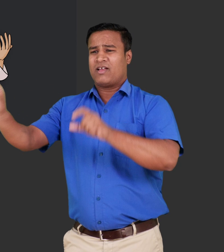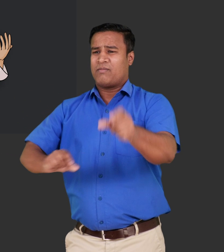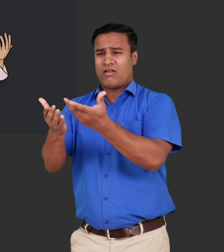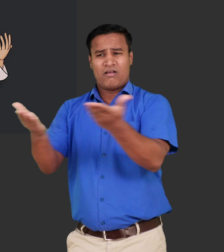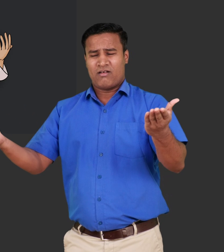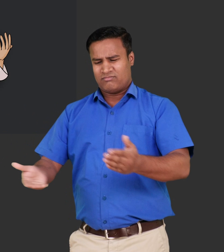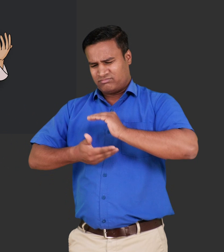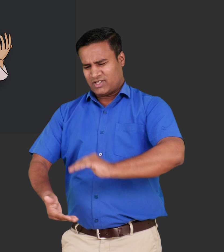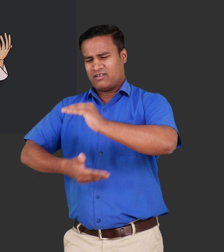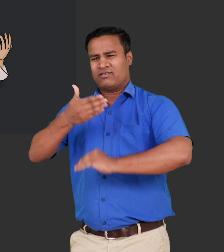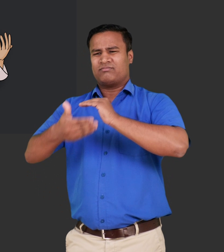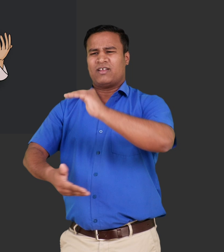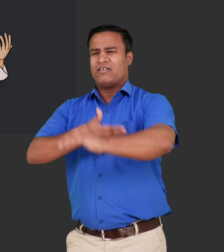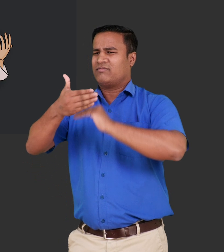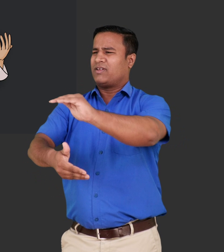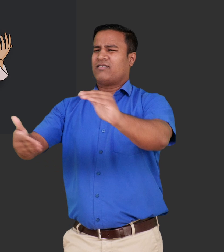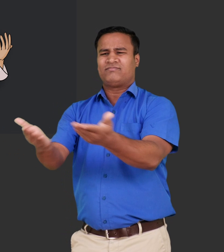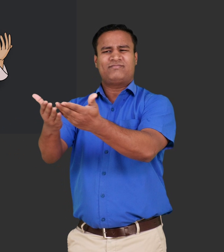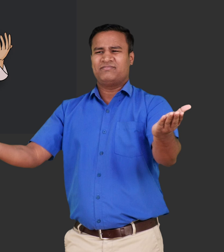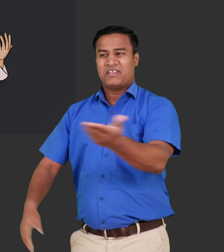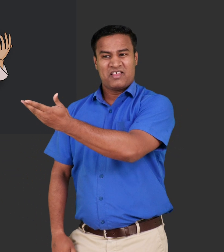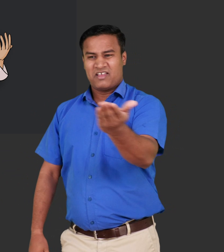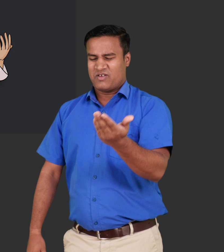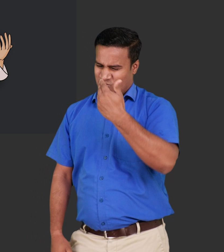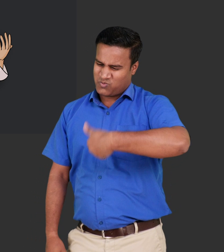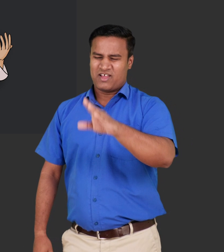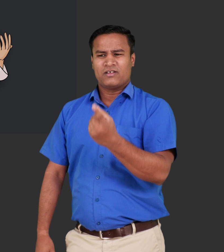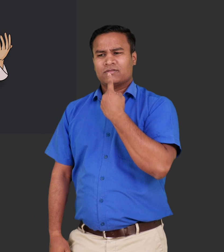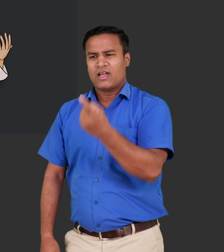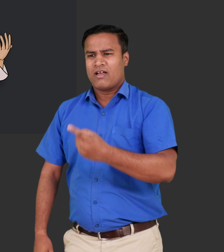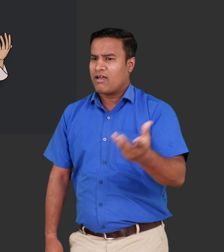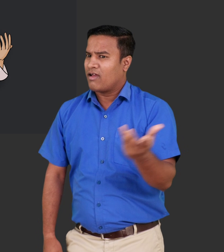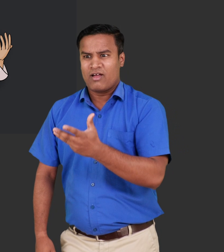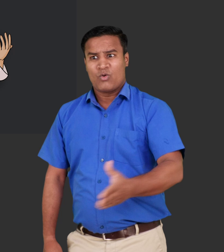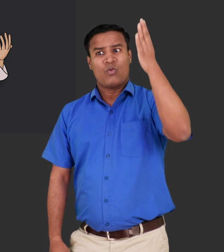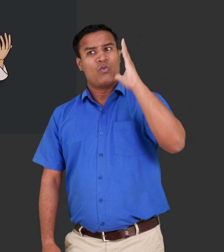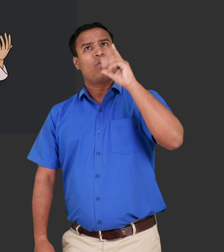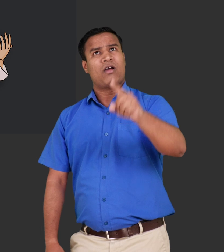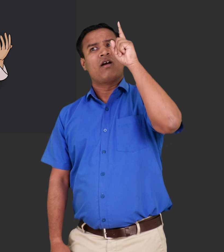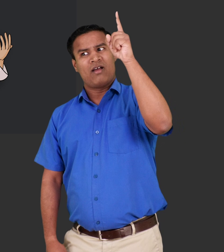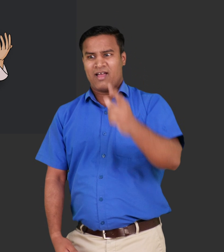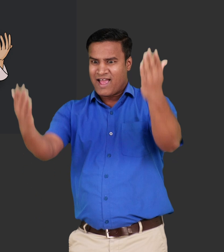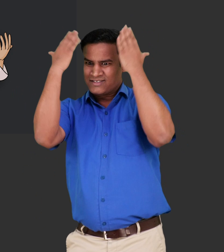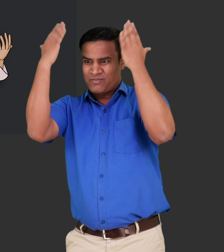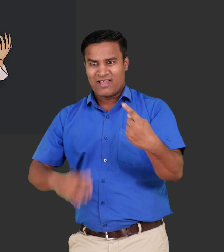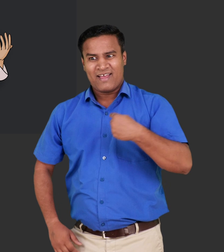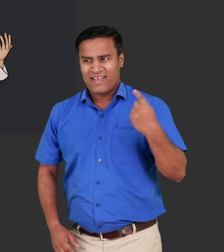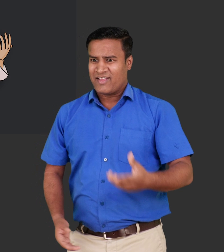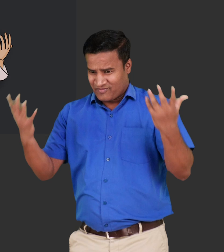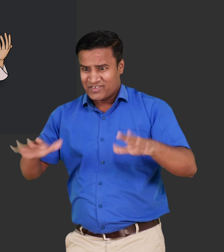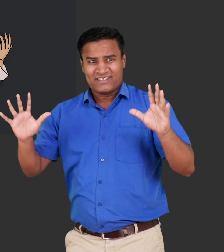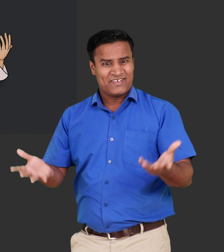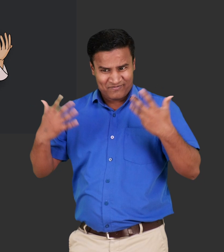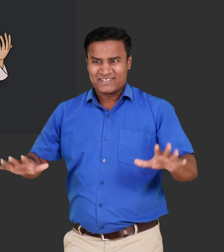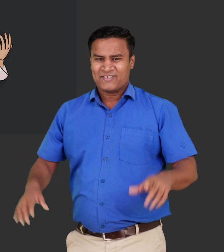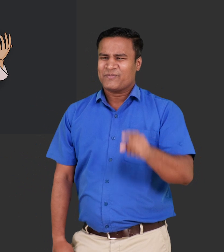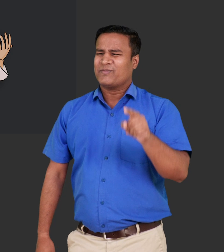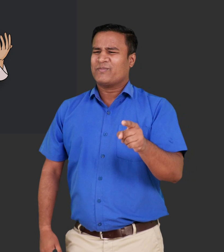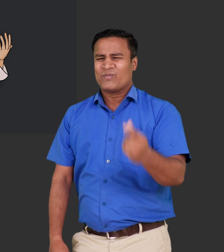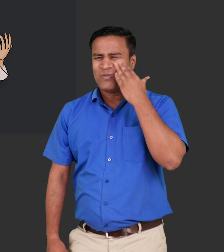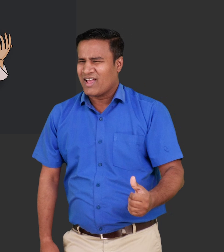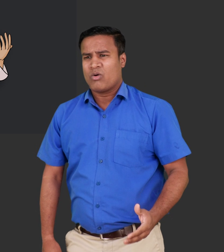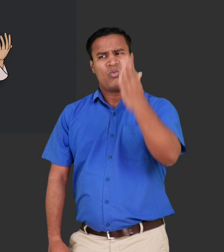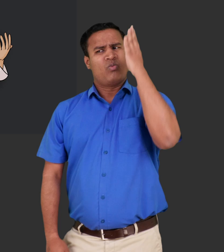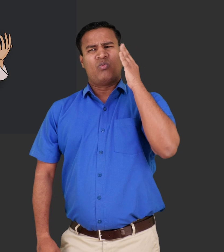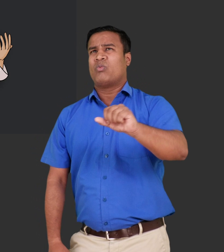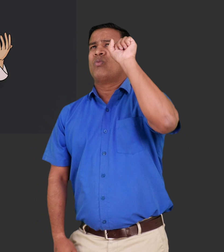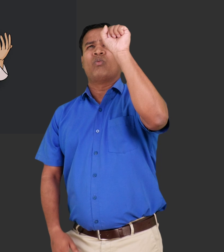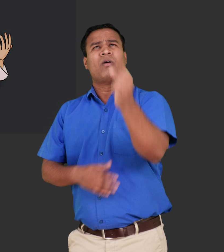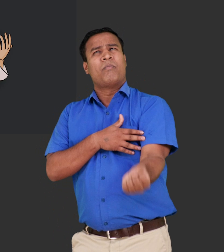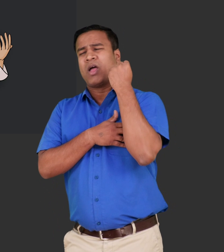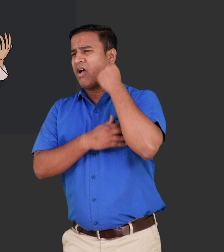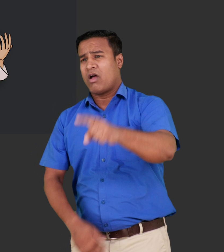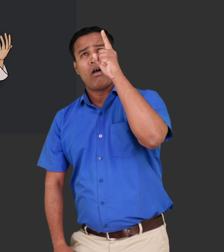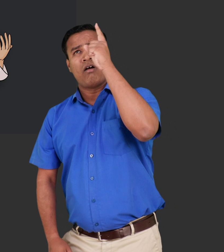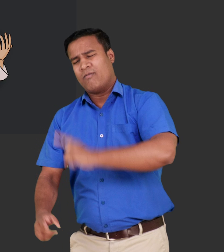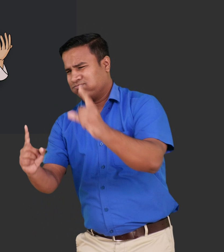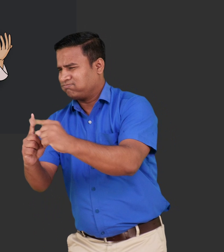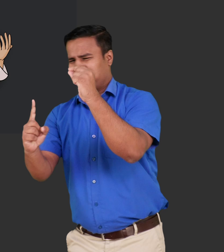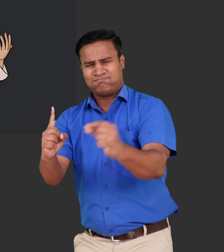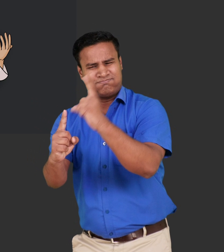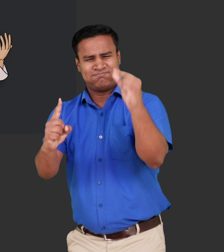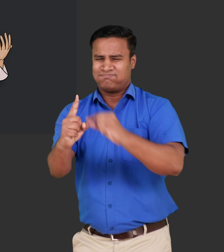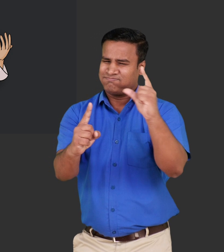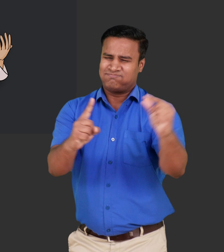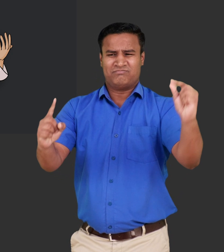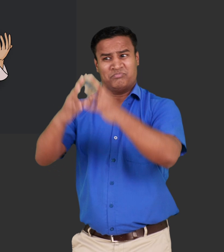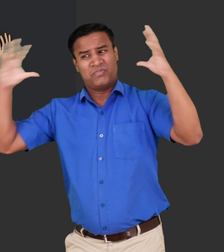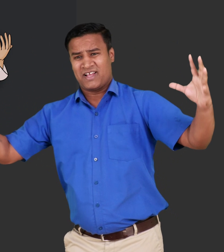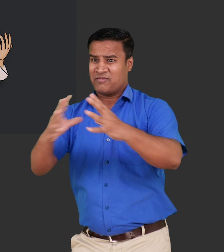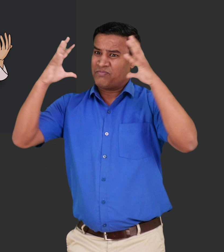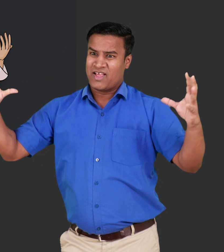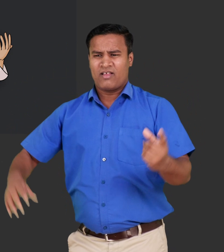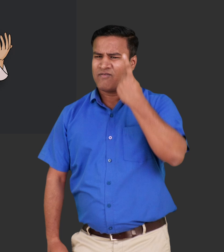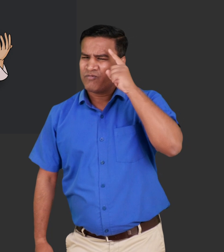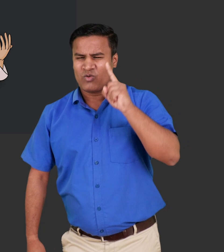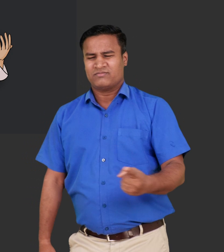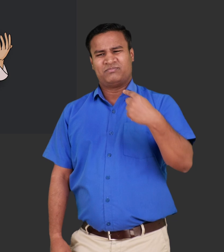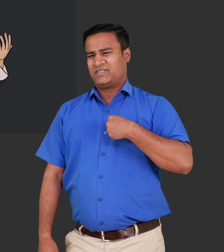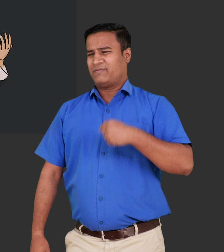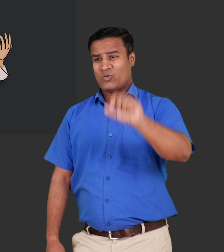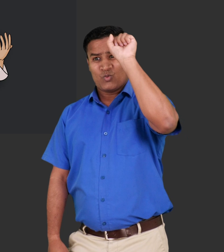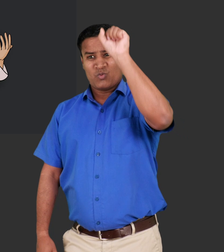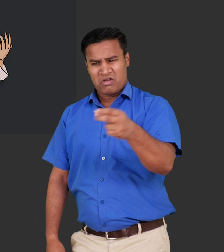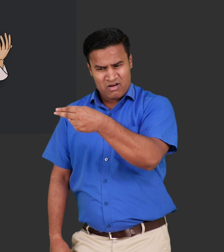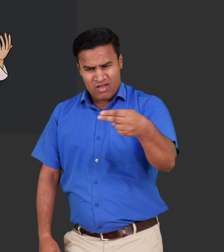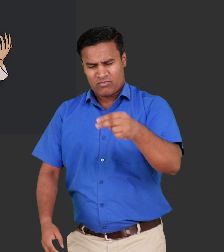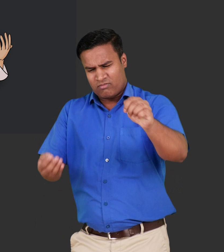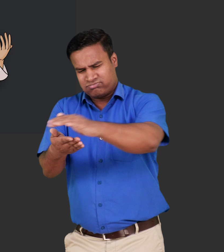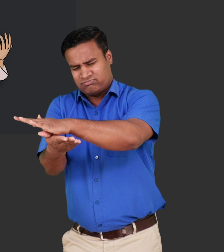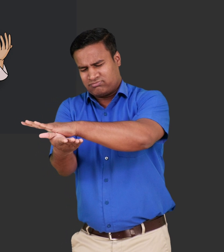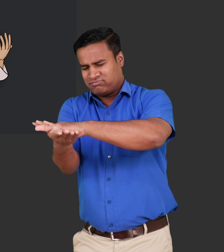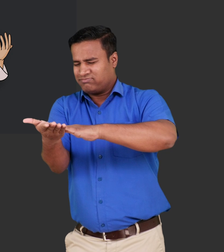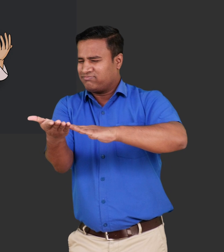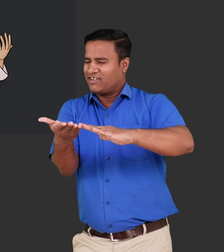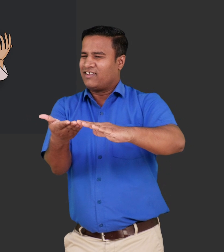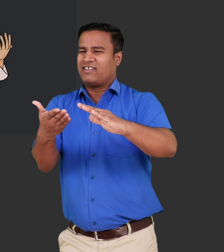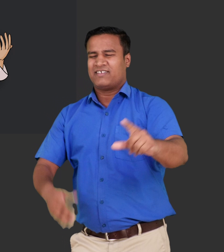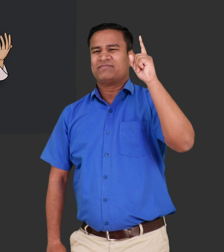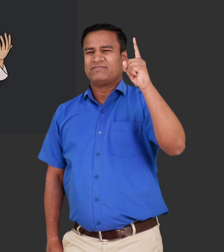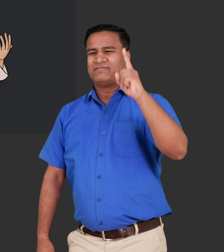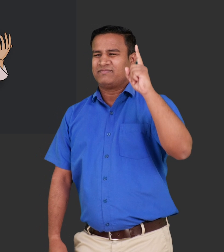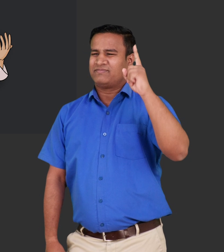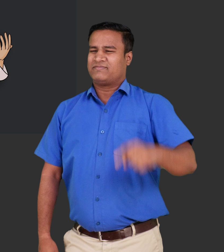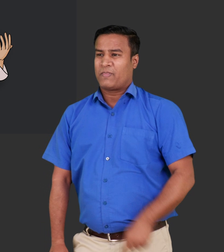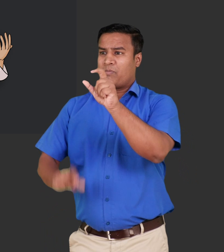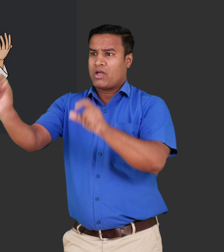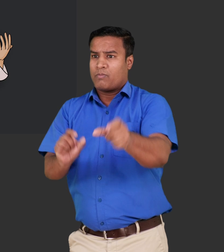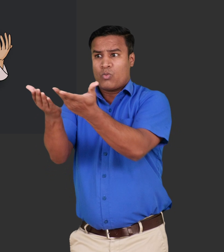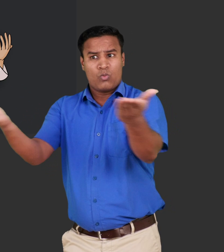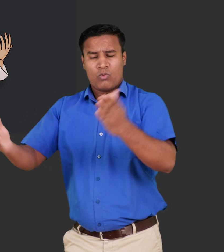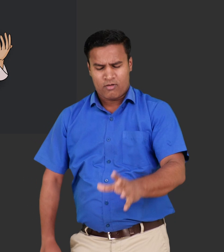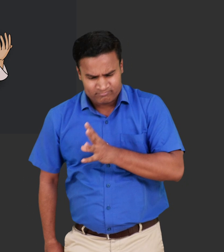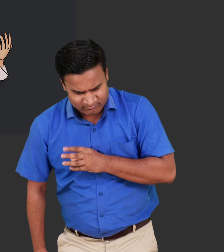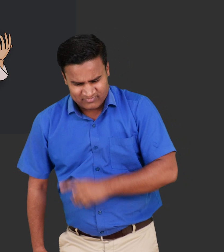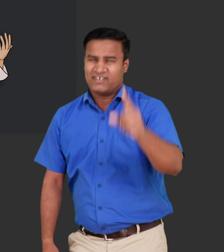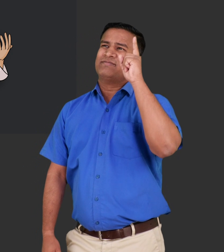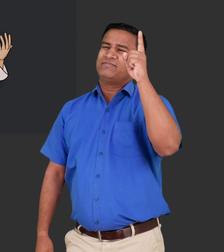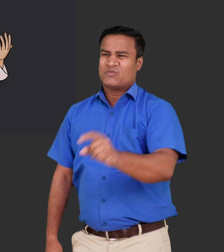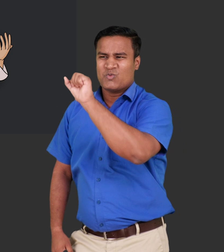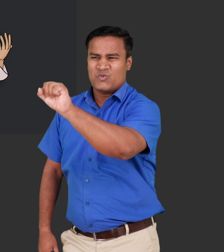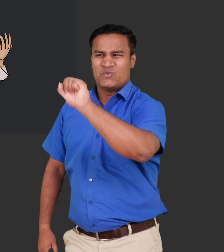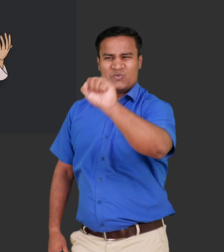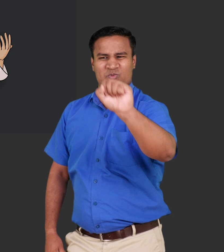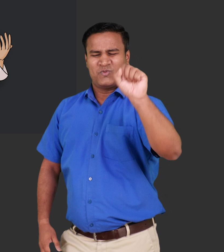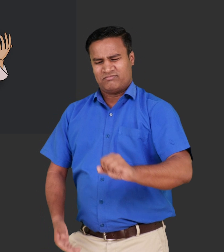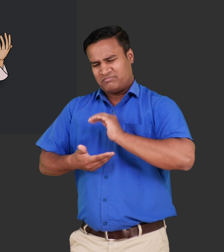For the Mighty One has done great things for me. Holy is His name.